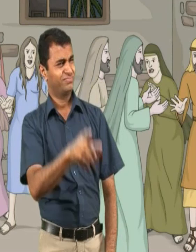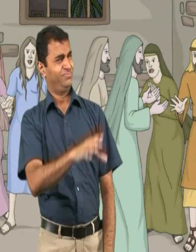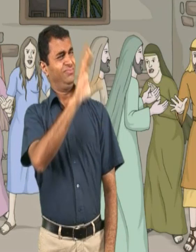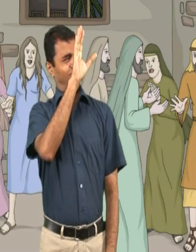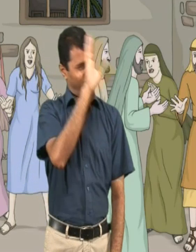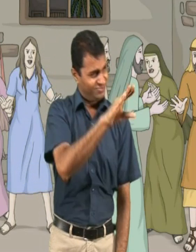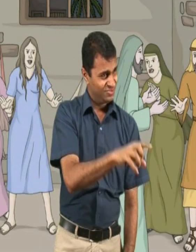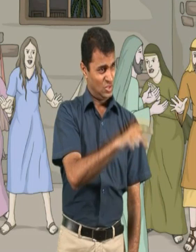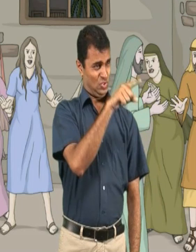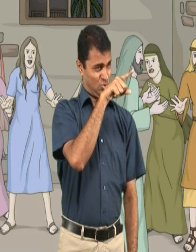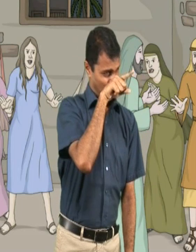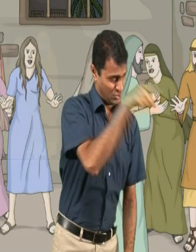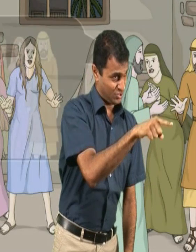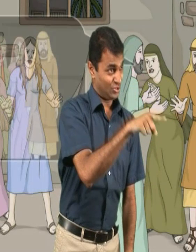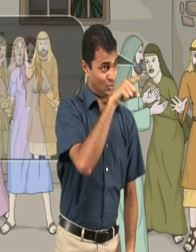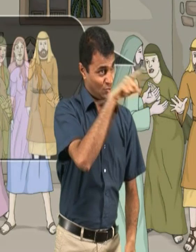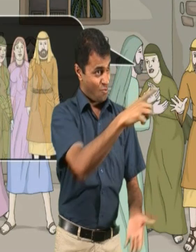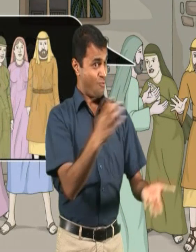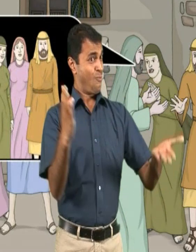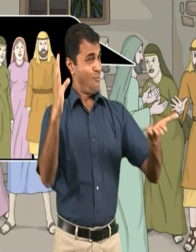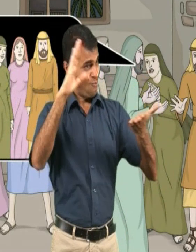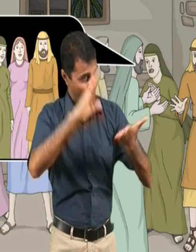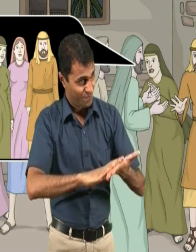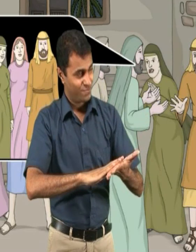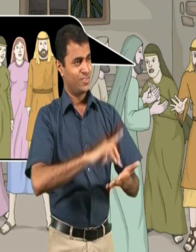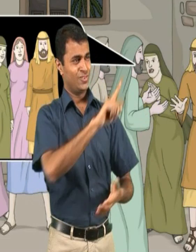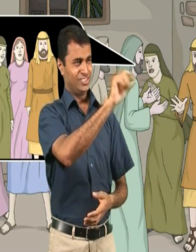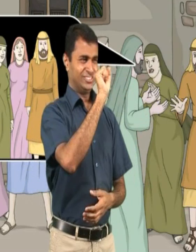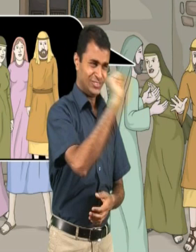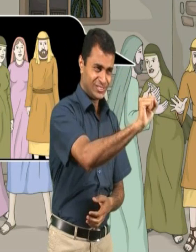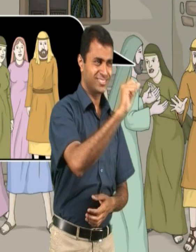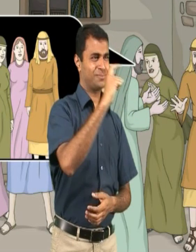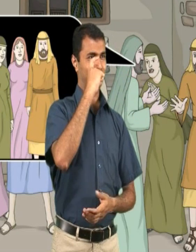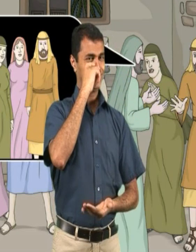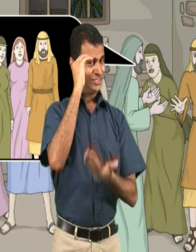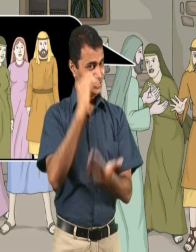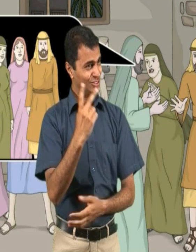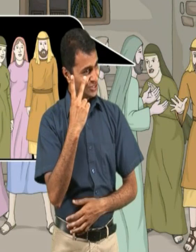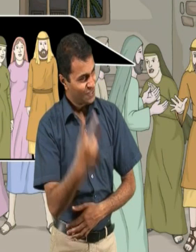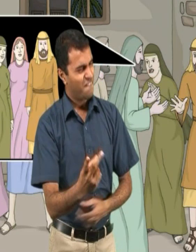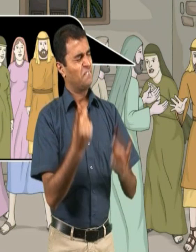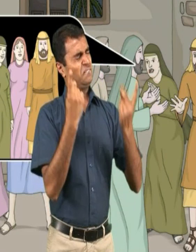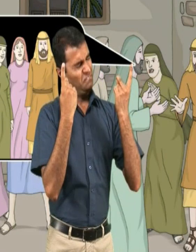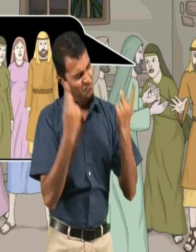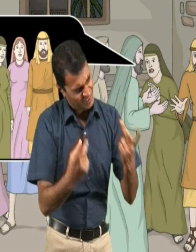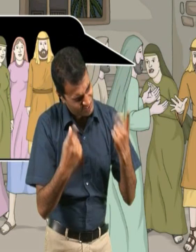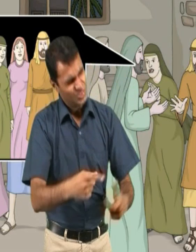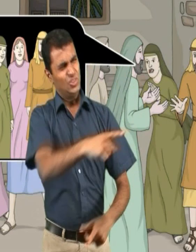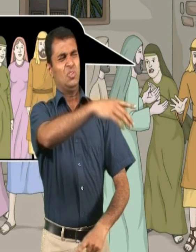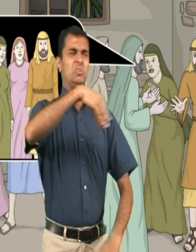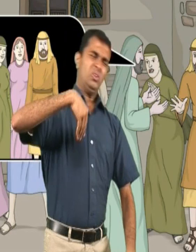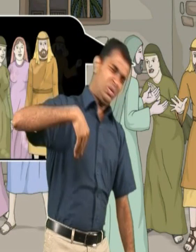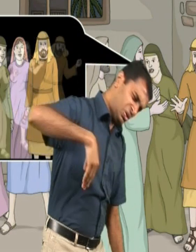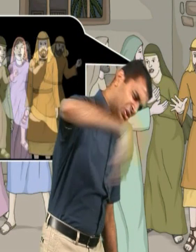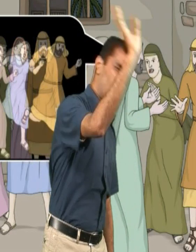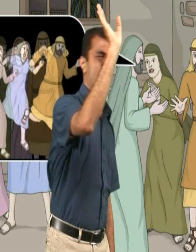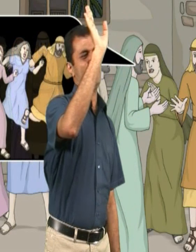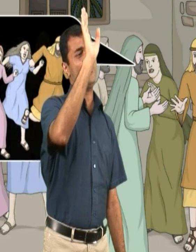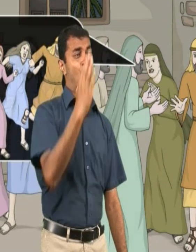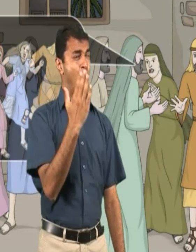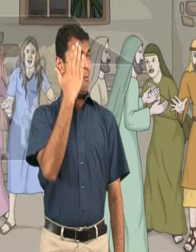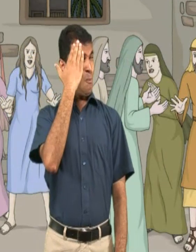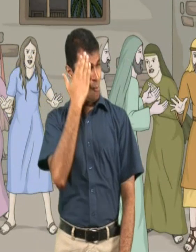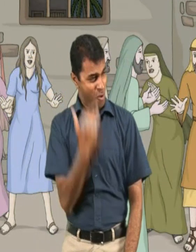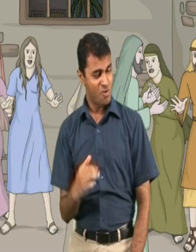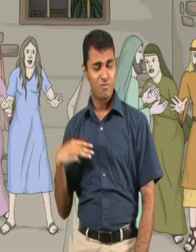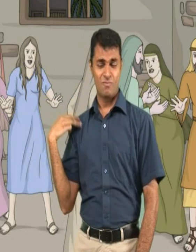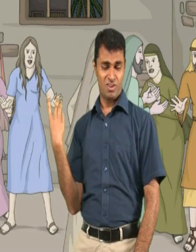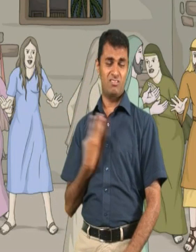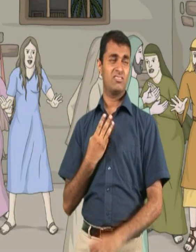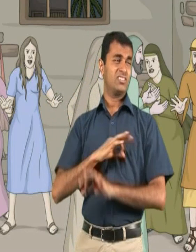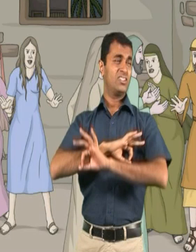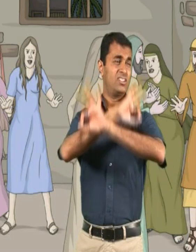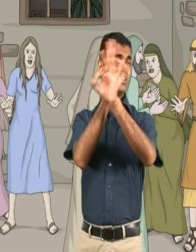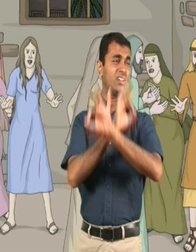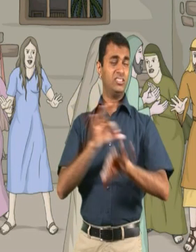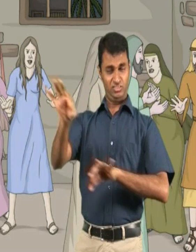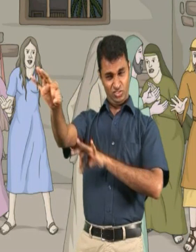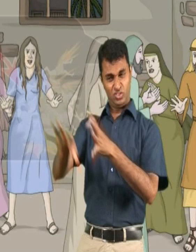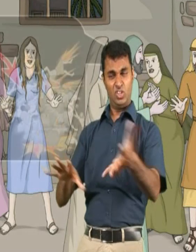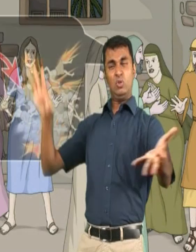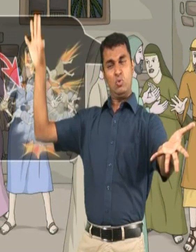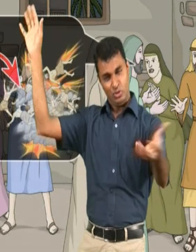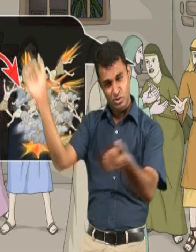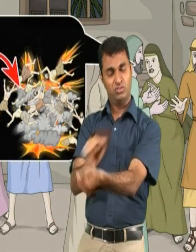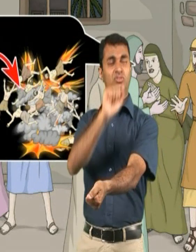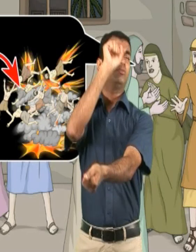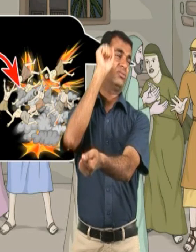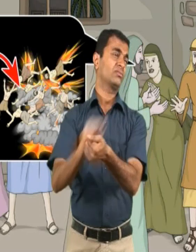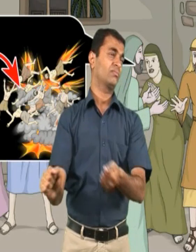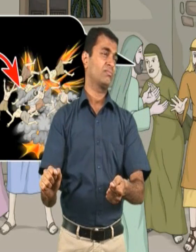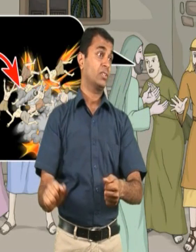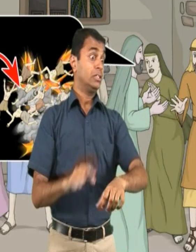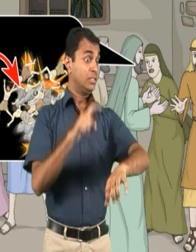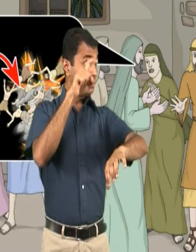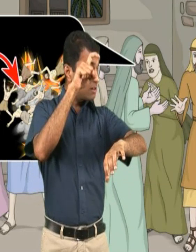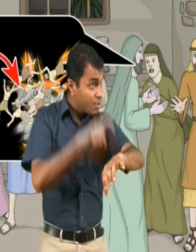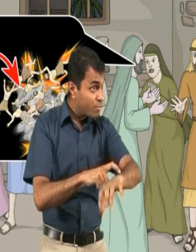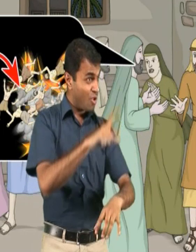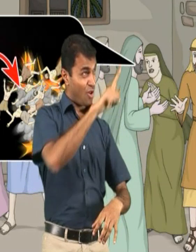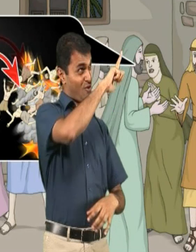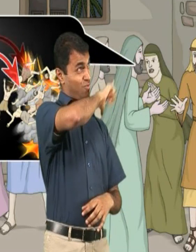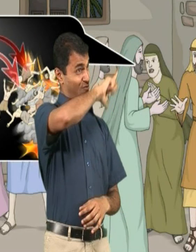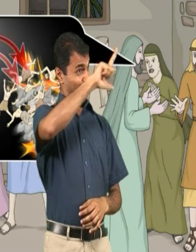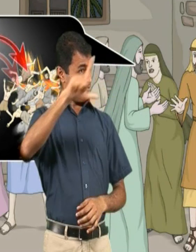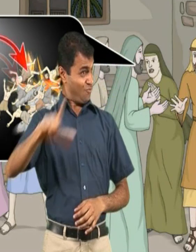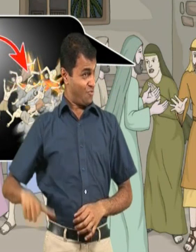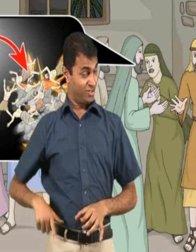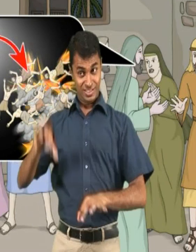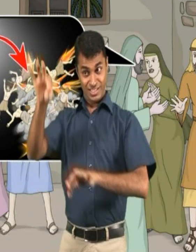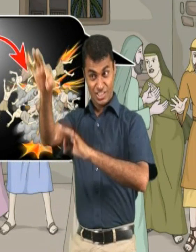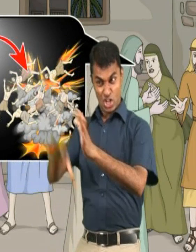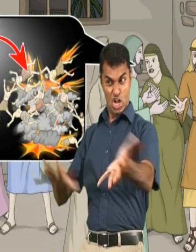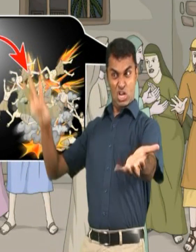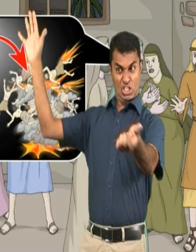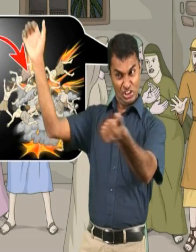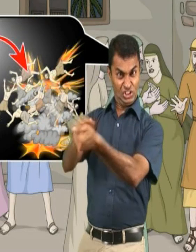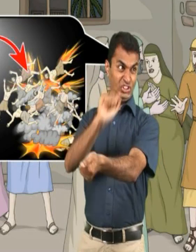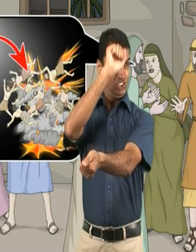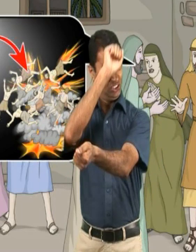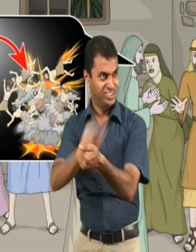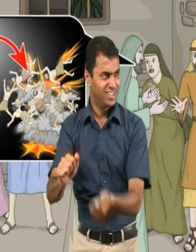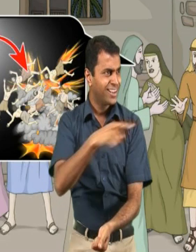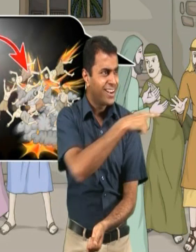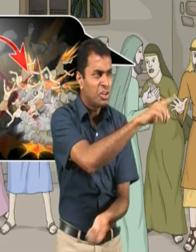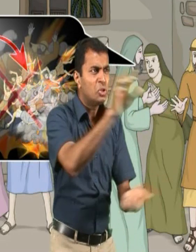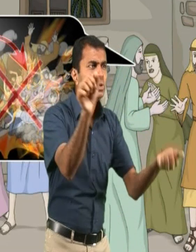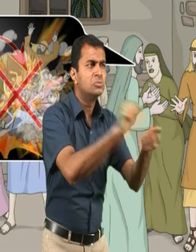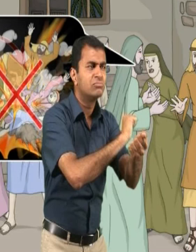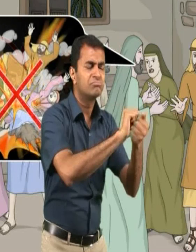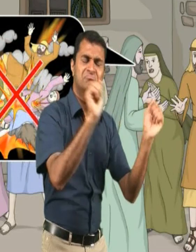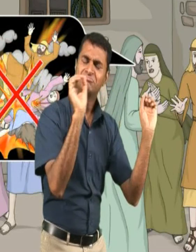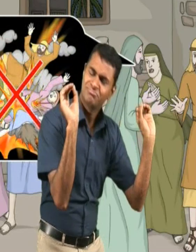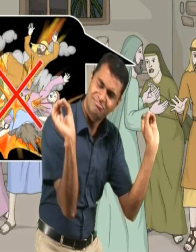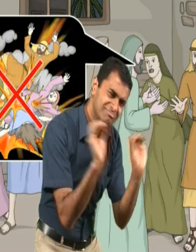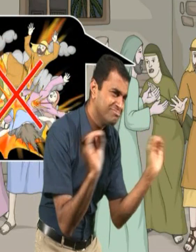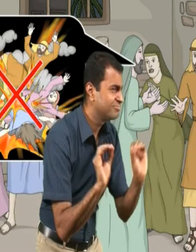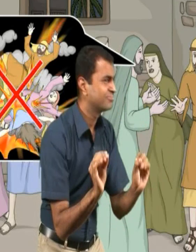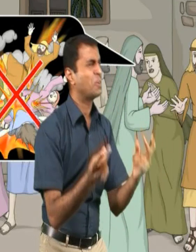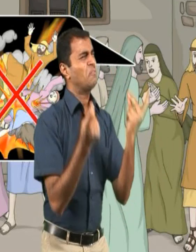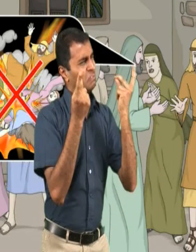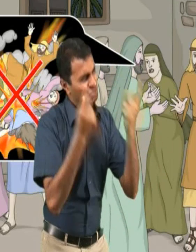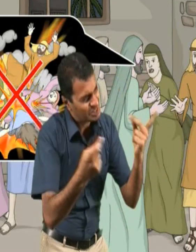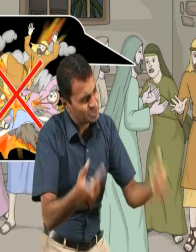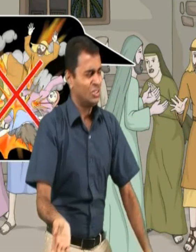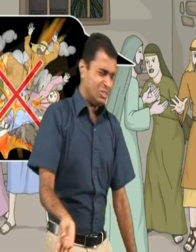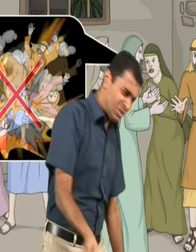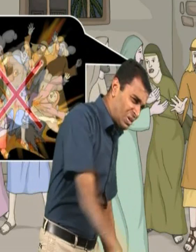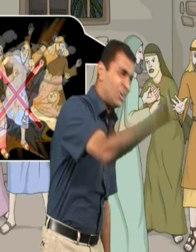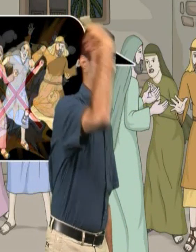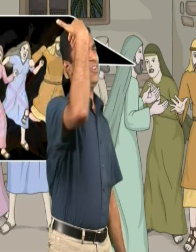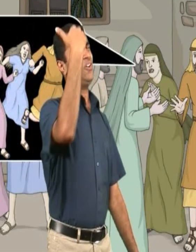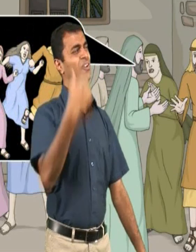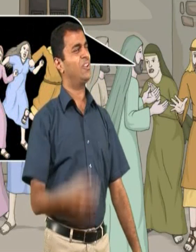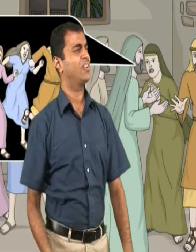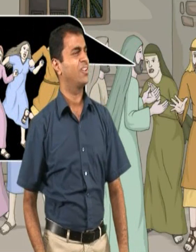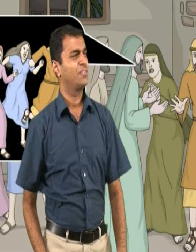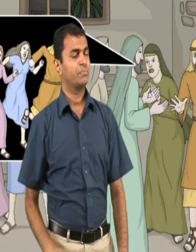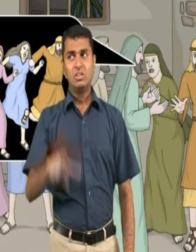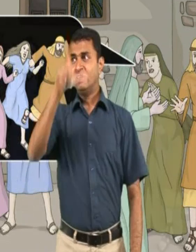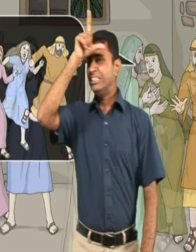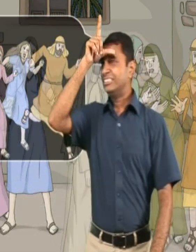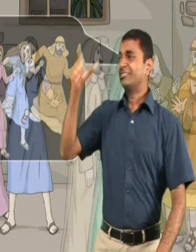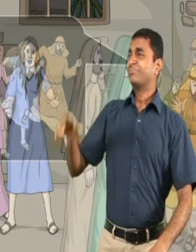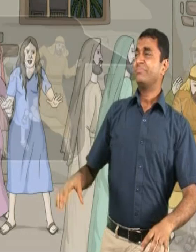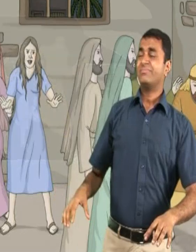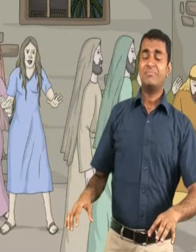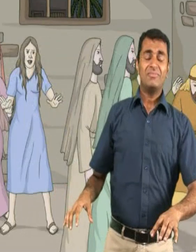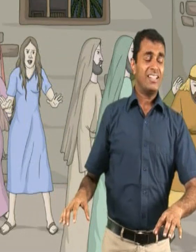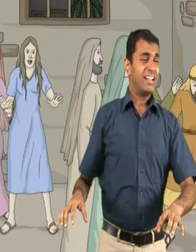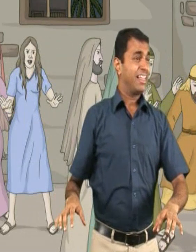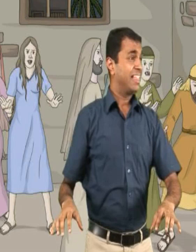Take your wife and your two daughters who are here, or you will be swept away in the punishment of the city.”